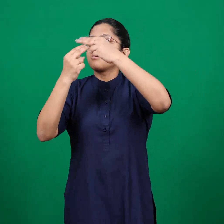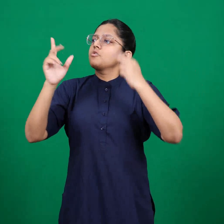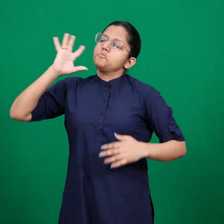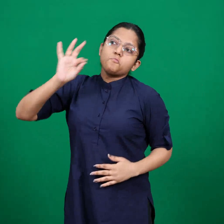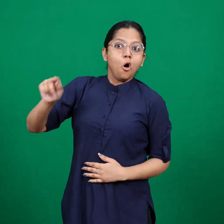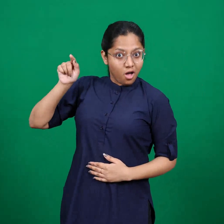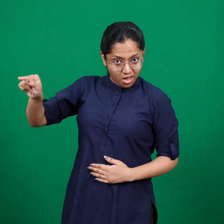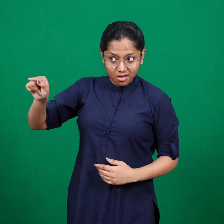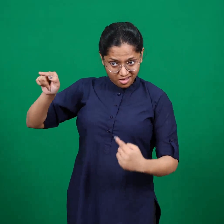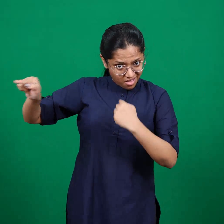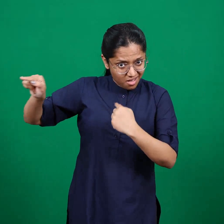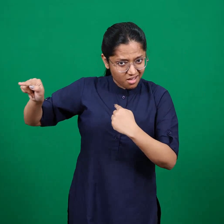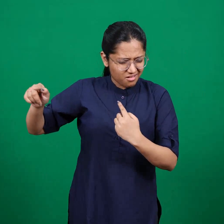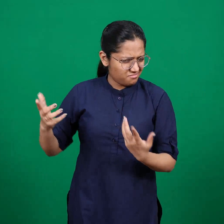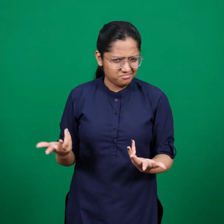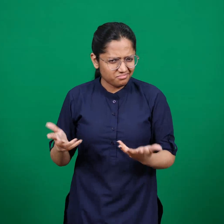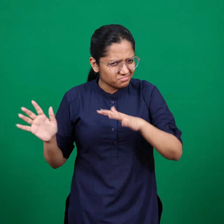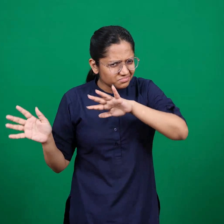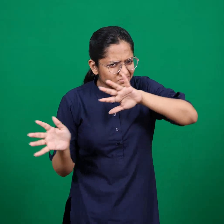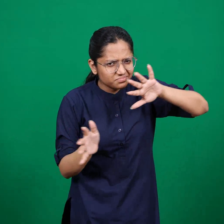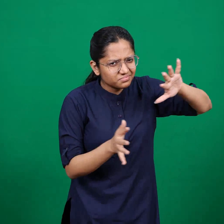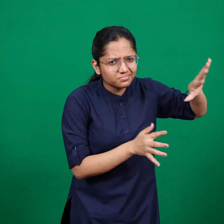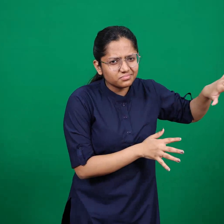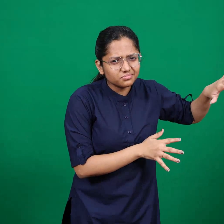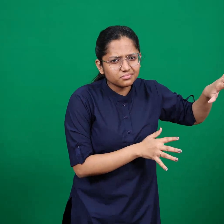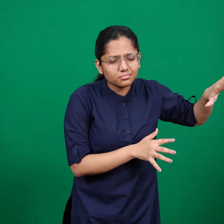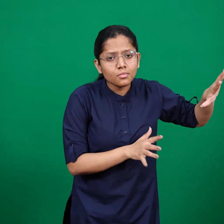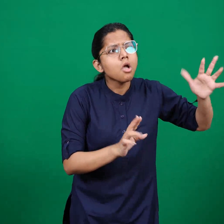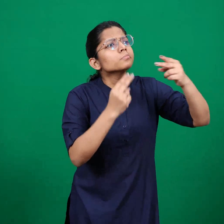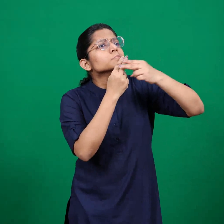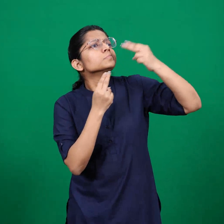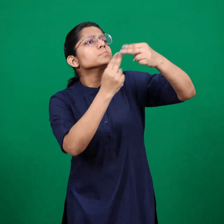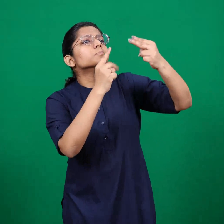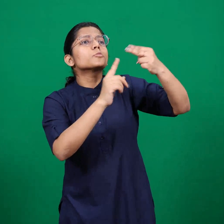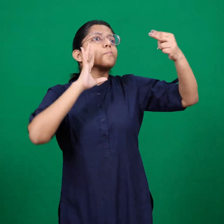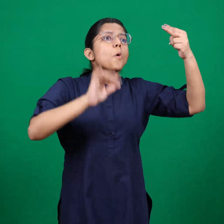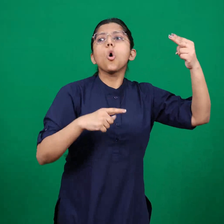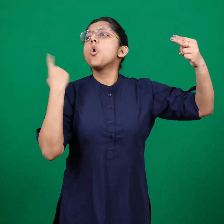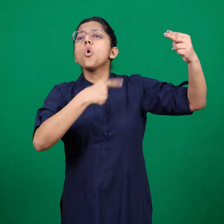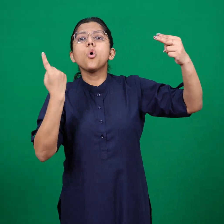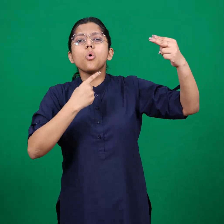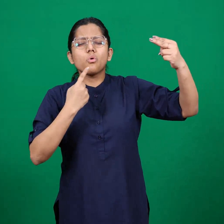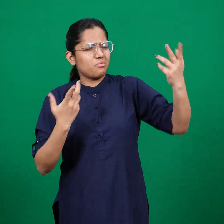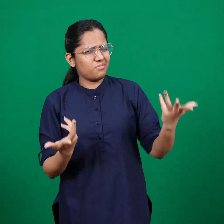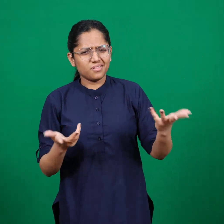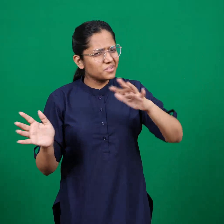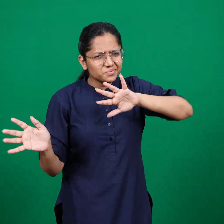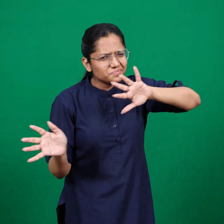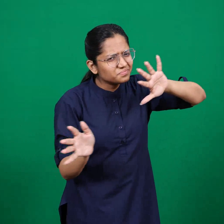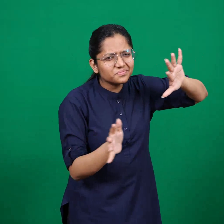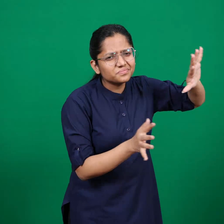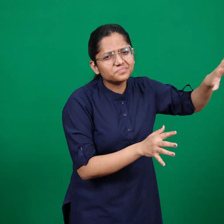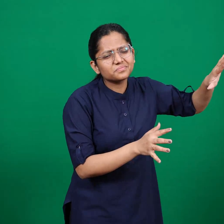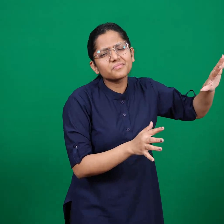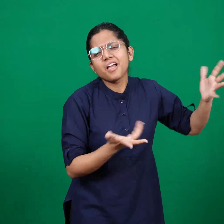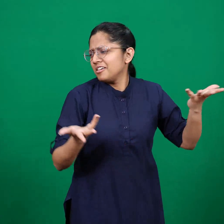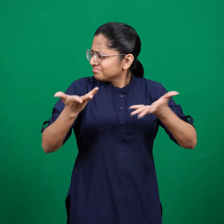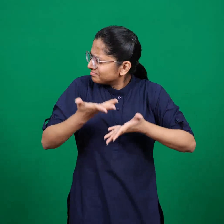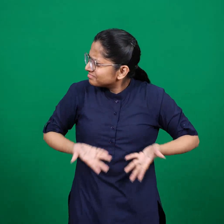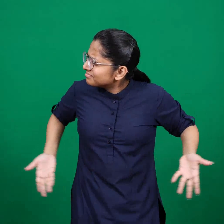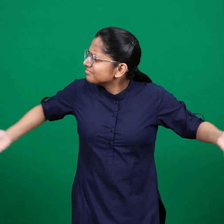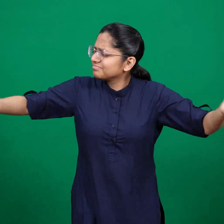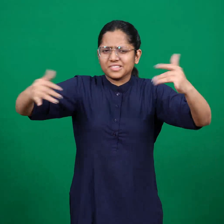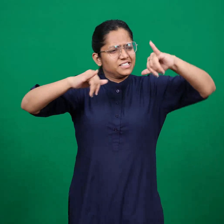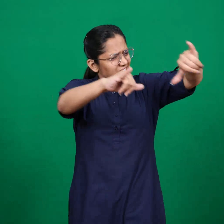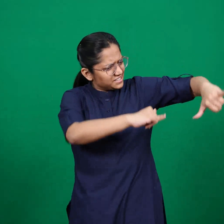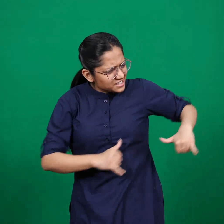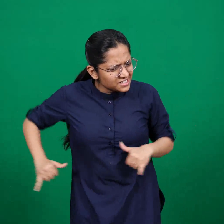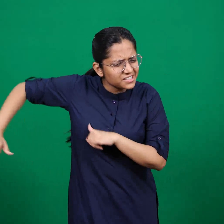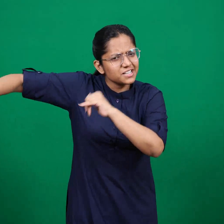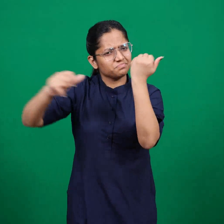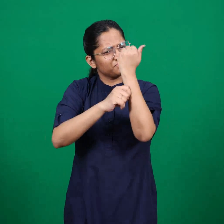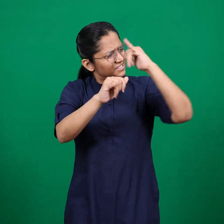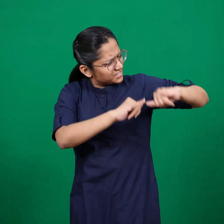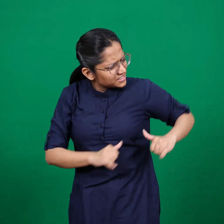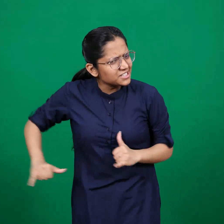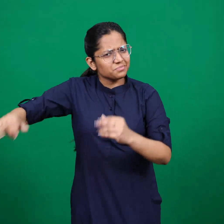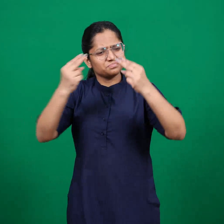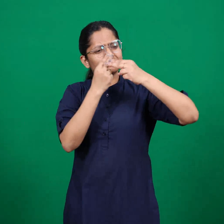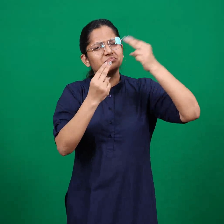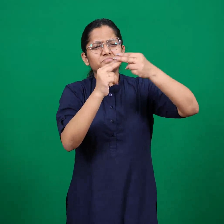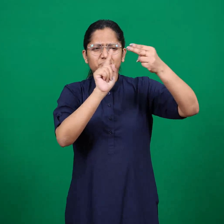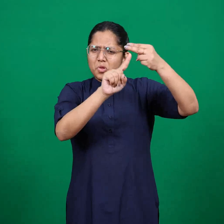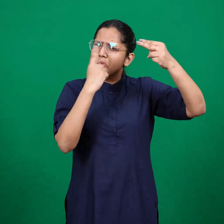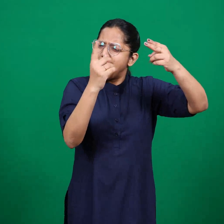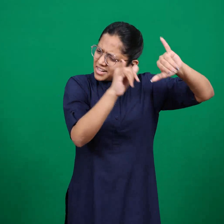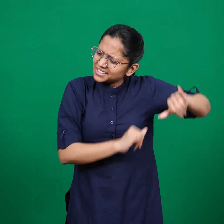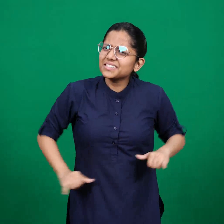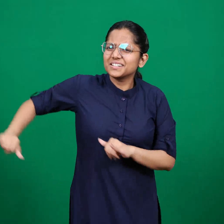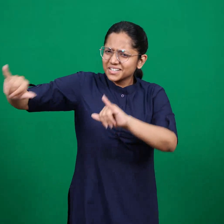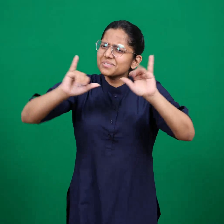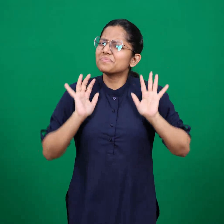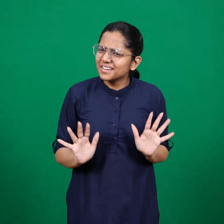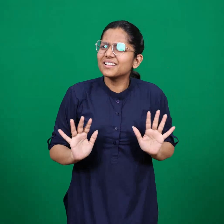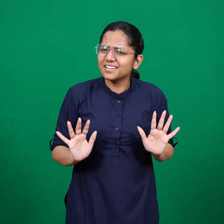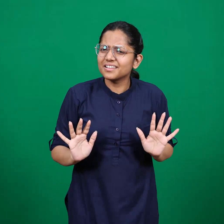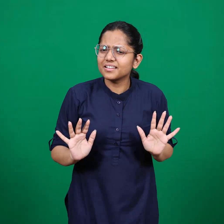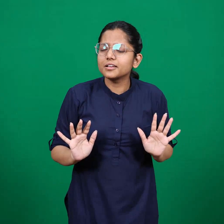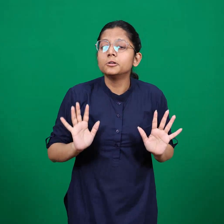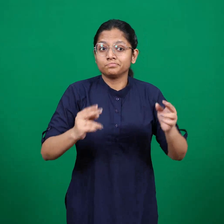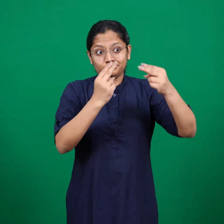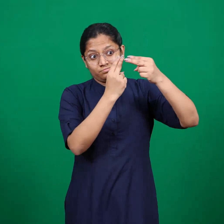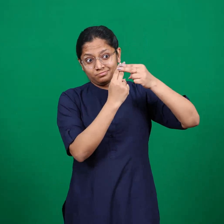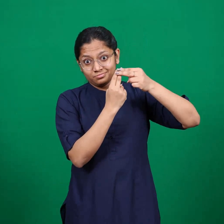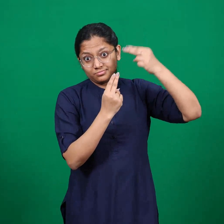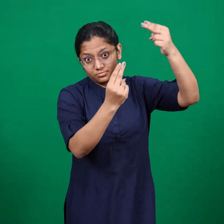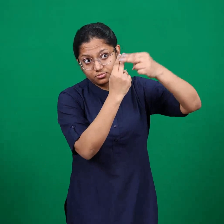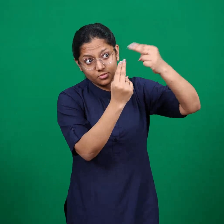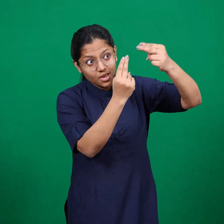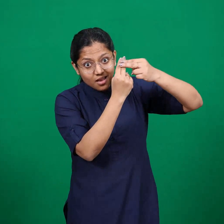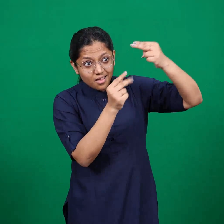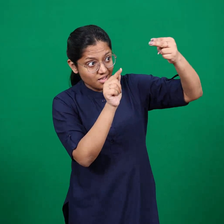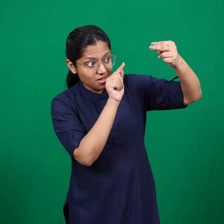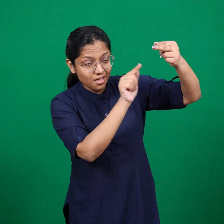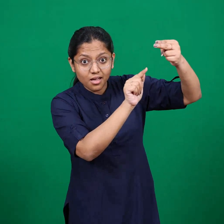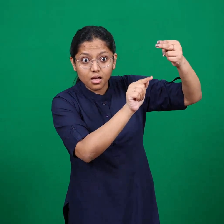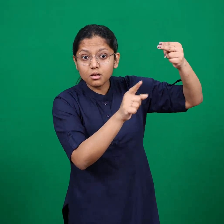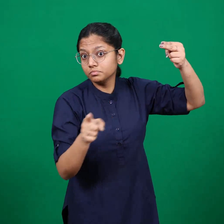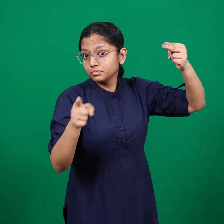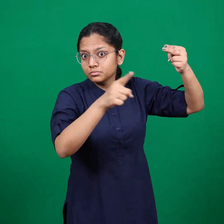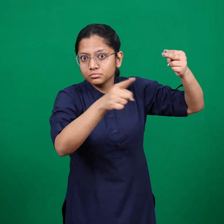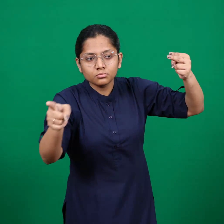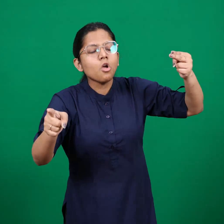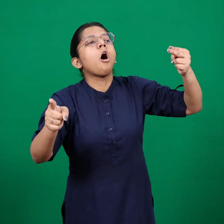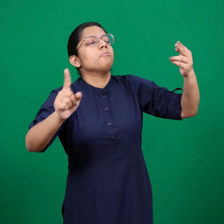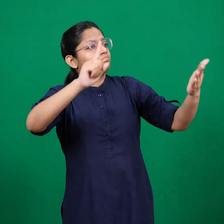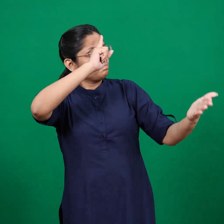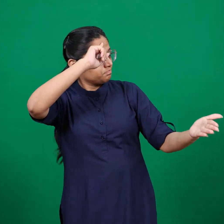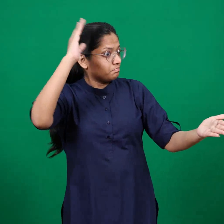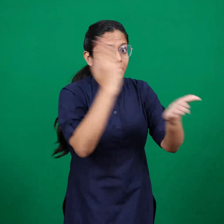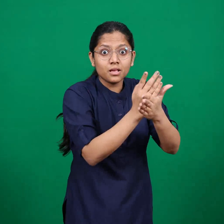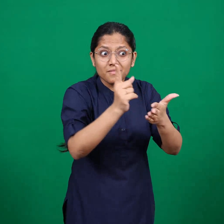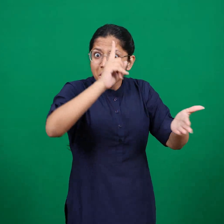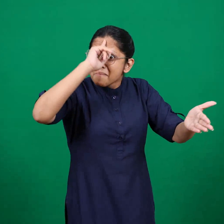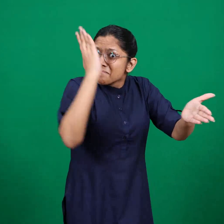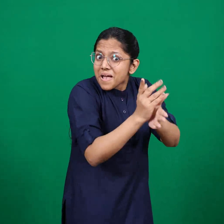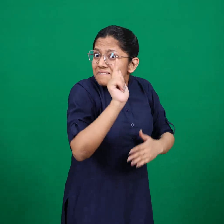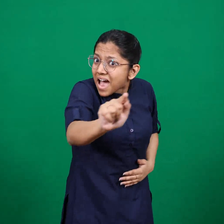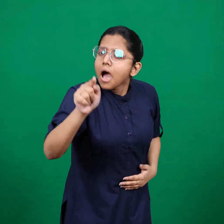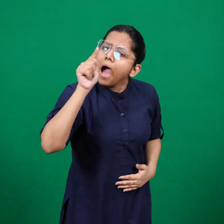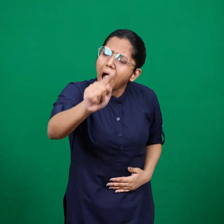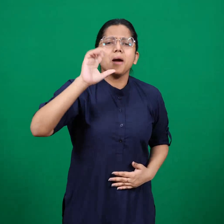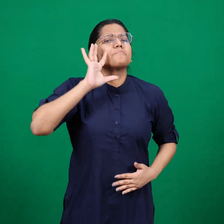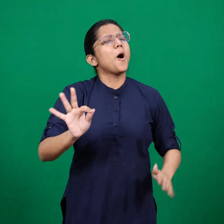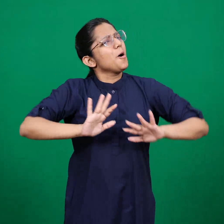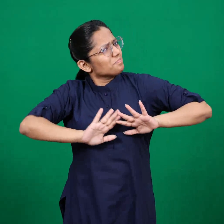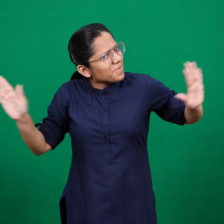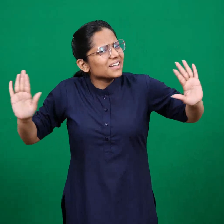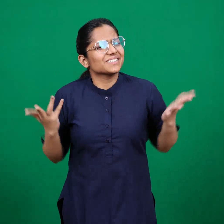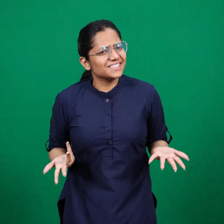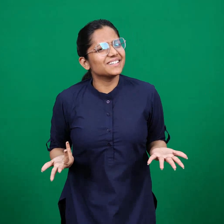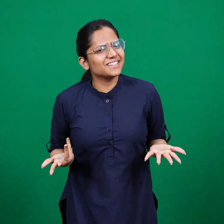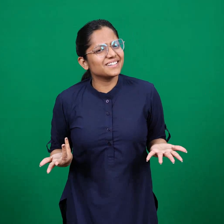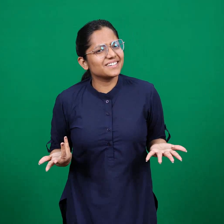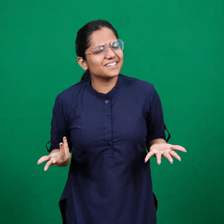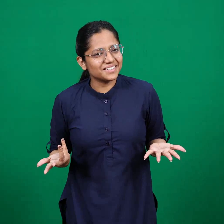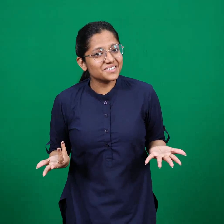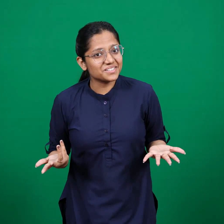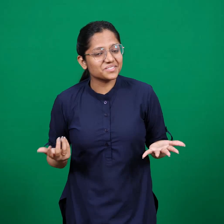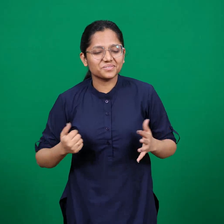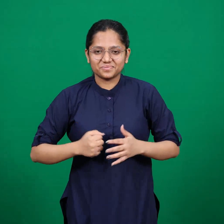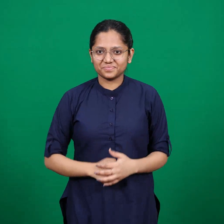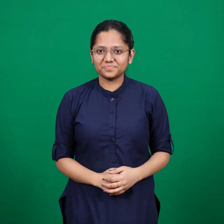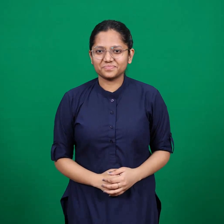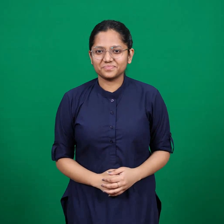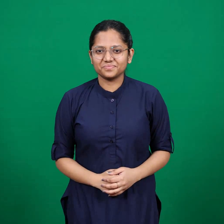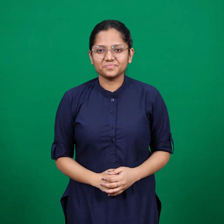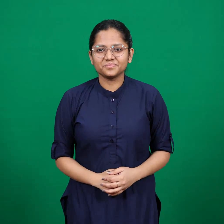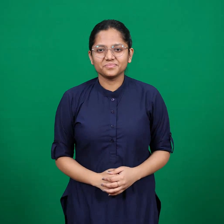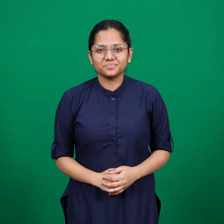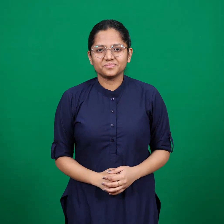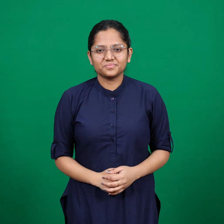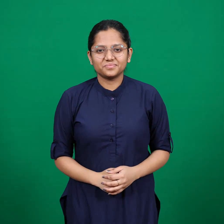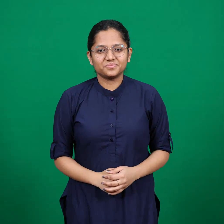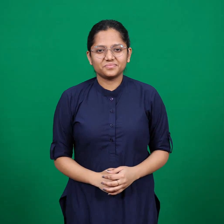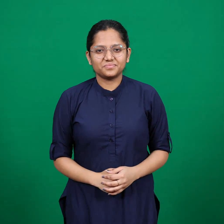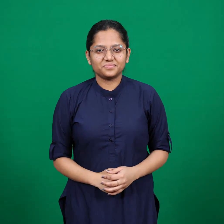Whether, then, it was I or they, this is what we preach, and this is what you believed.